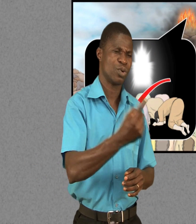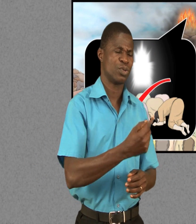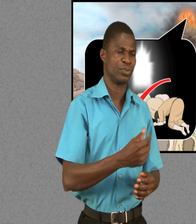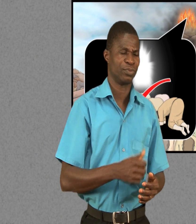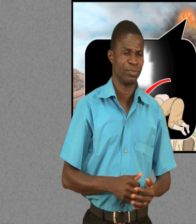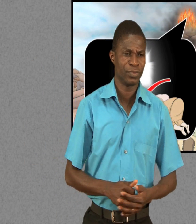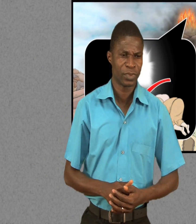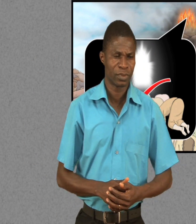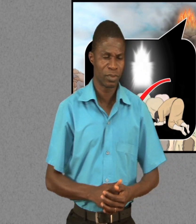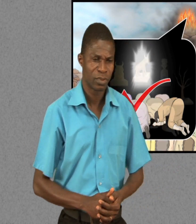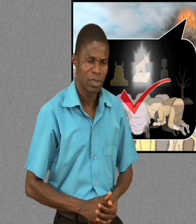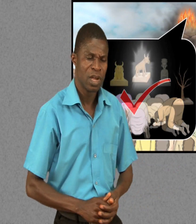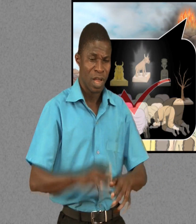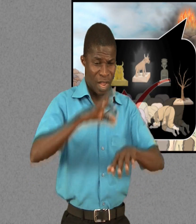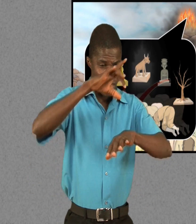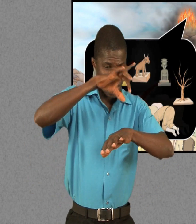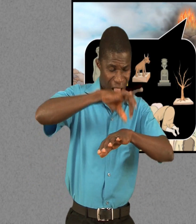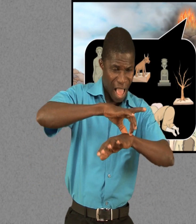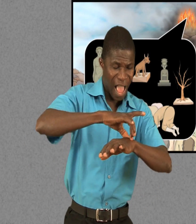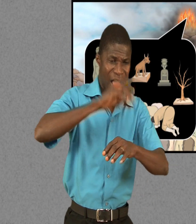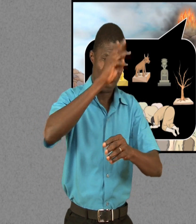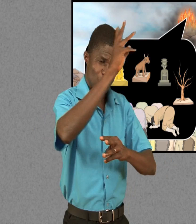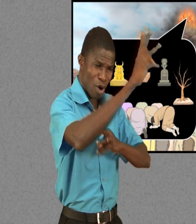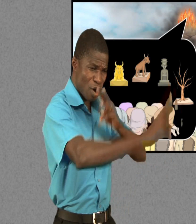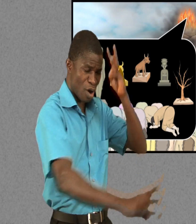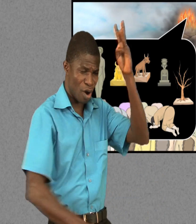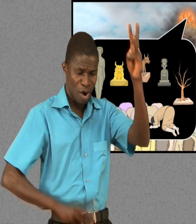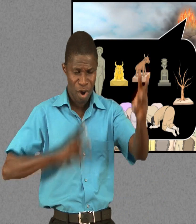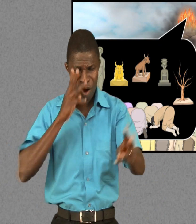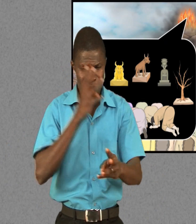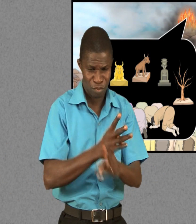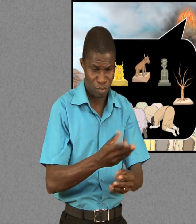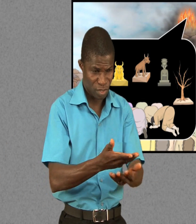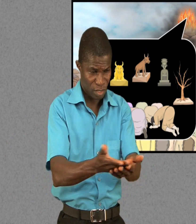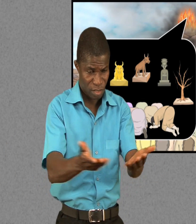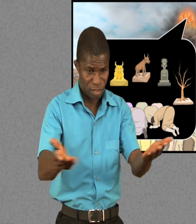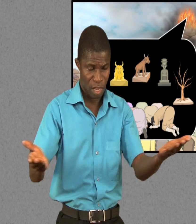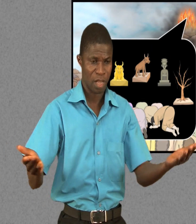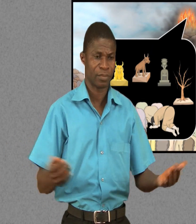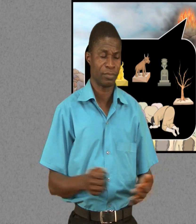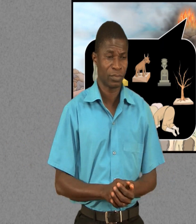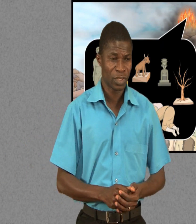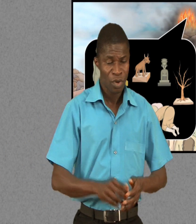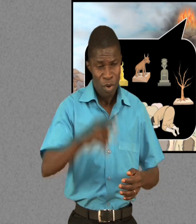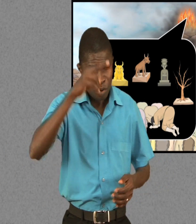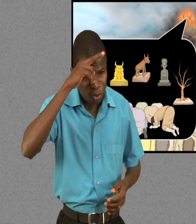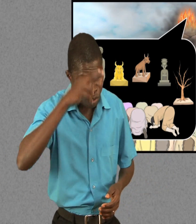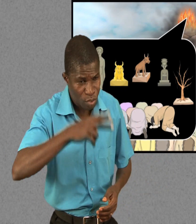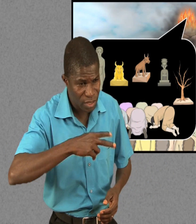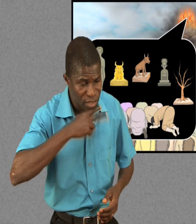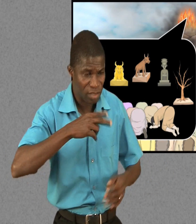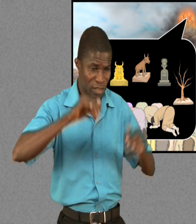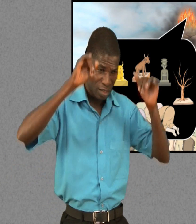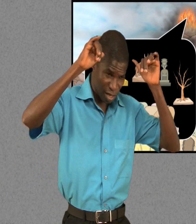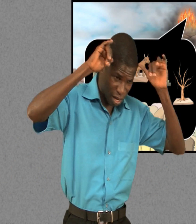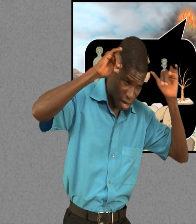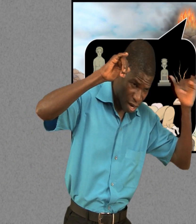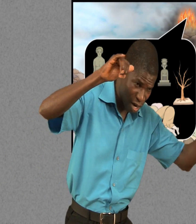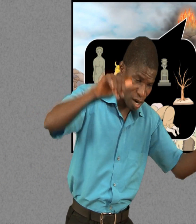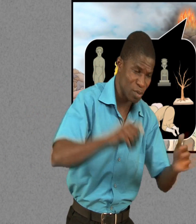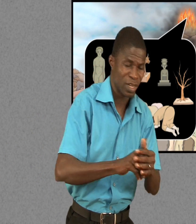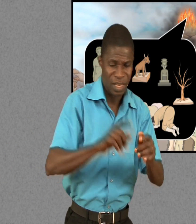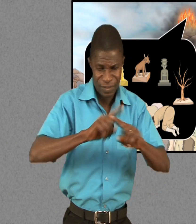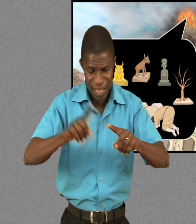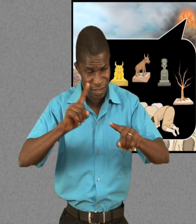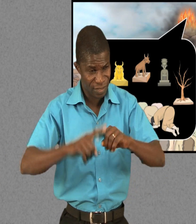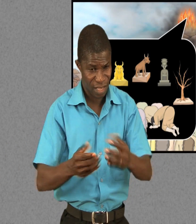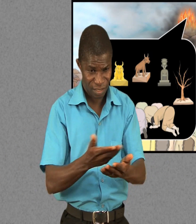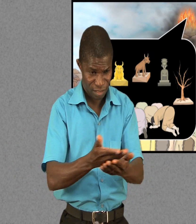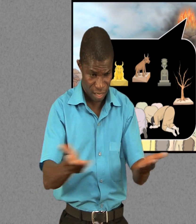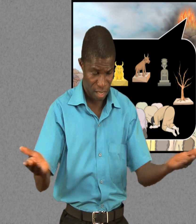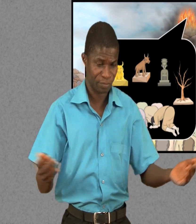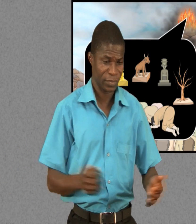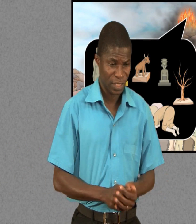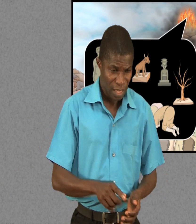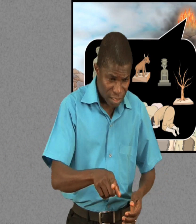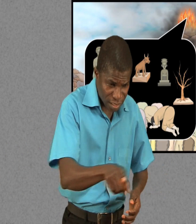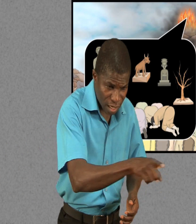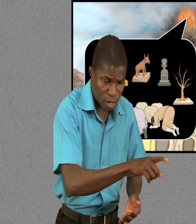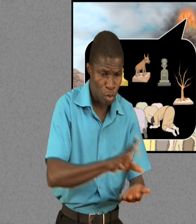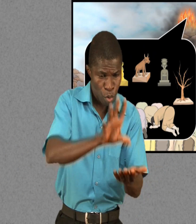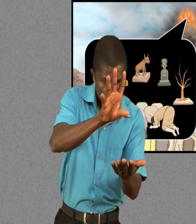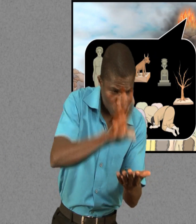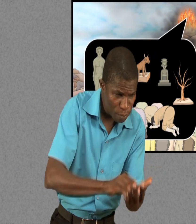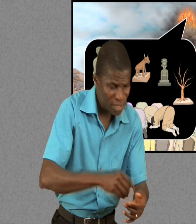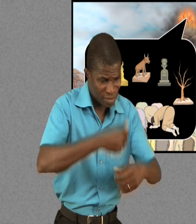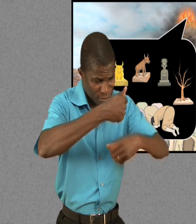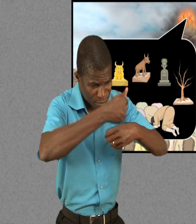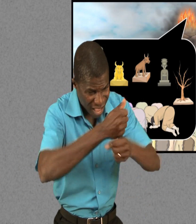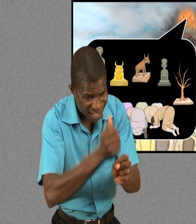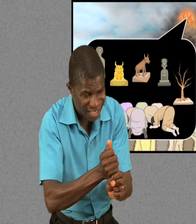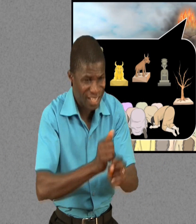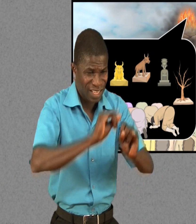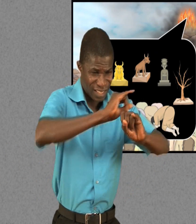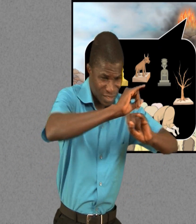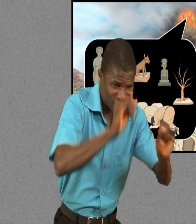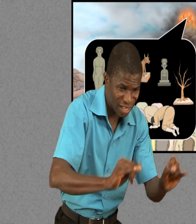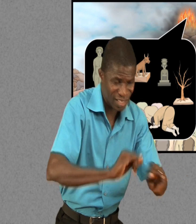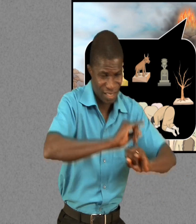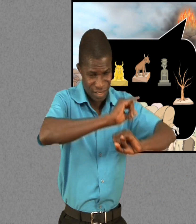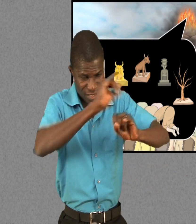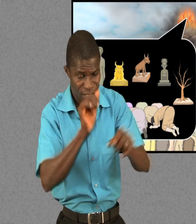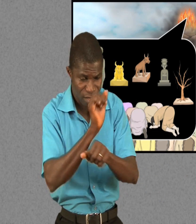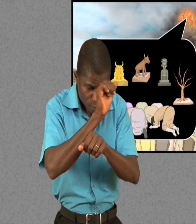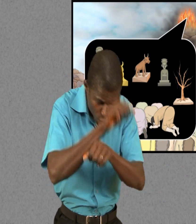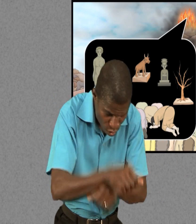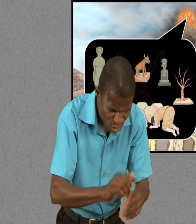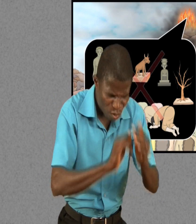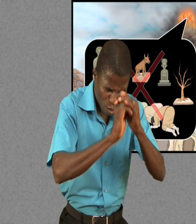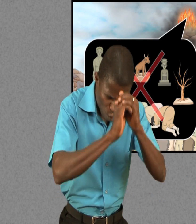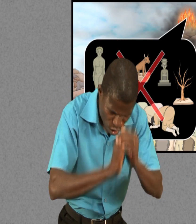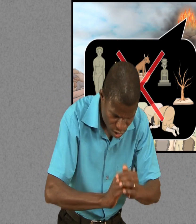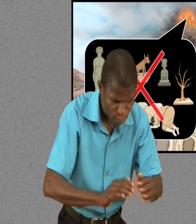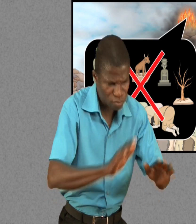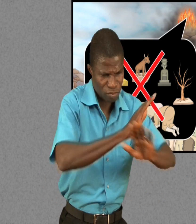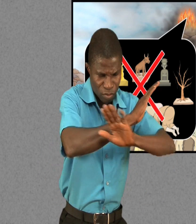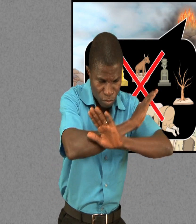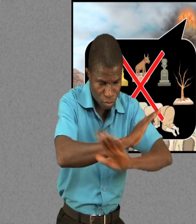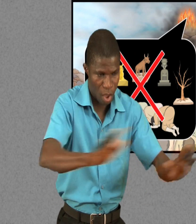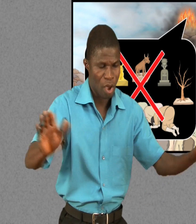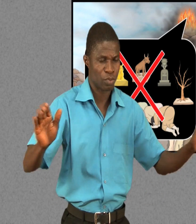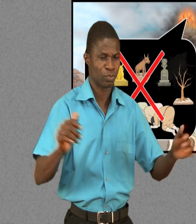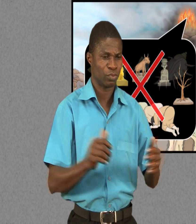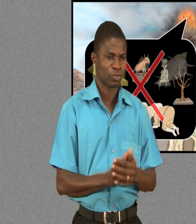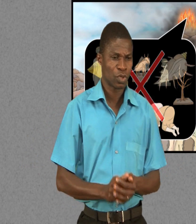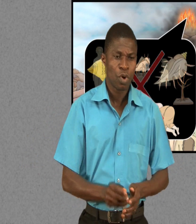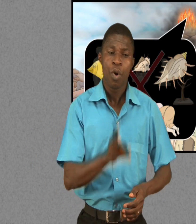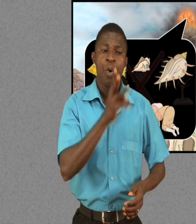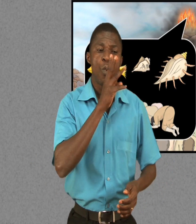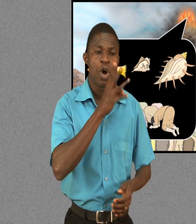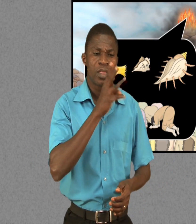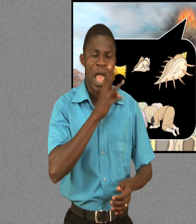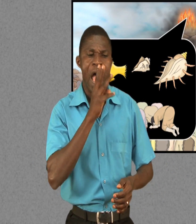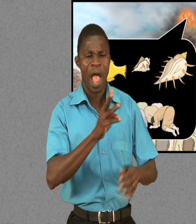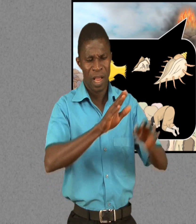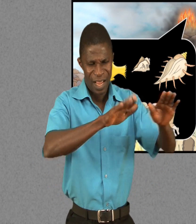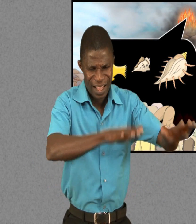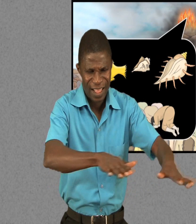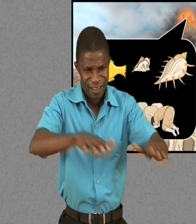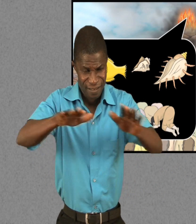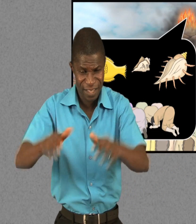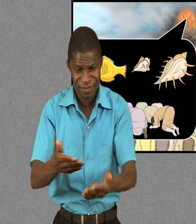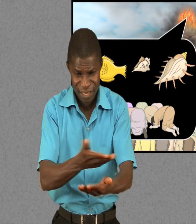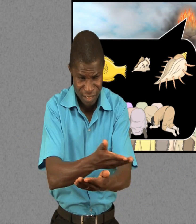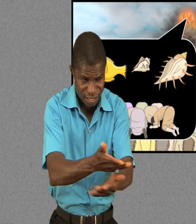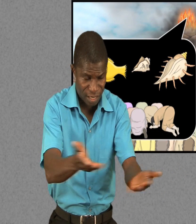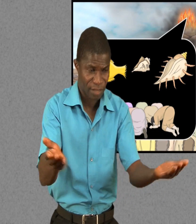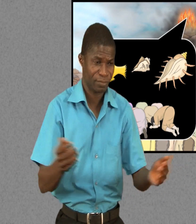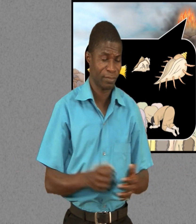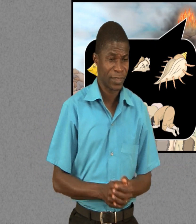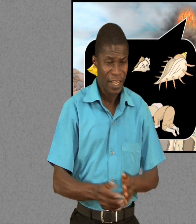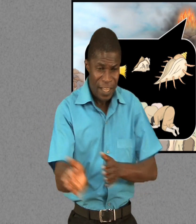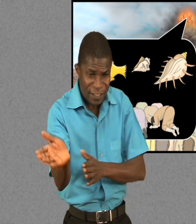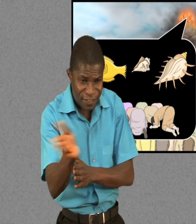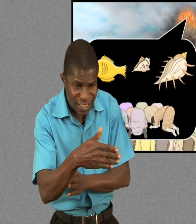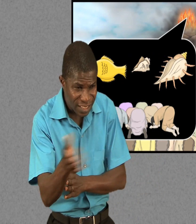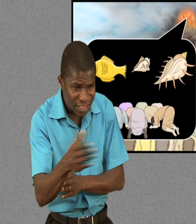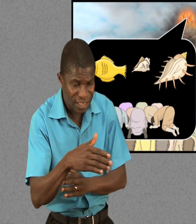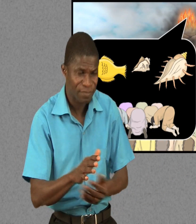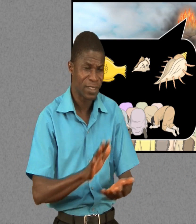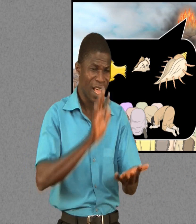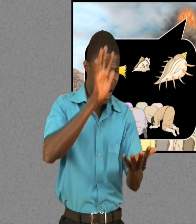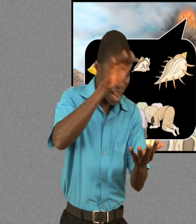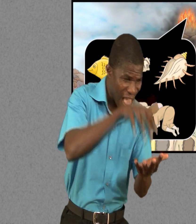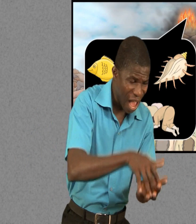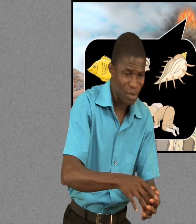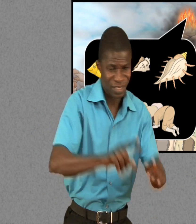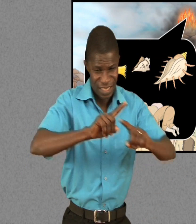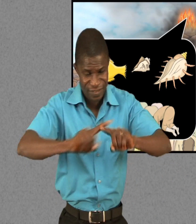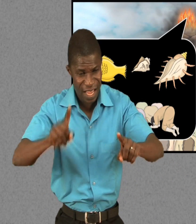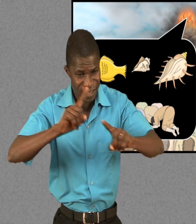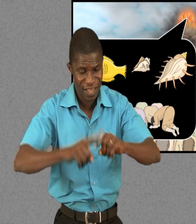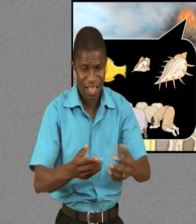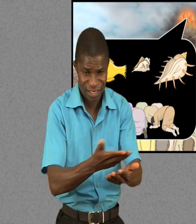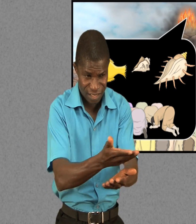You shall not bow down to them or worship them;